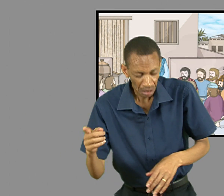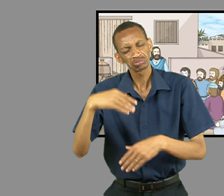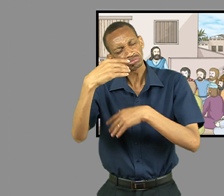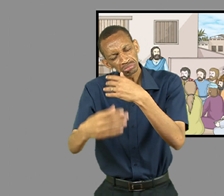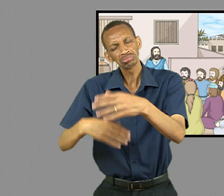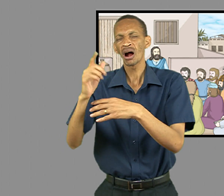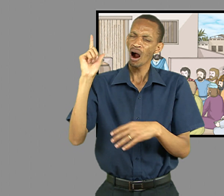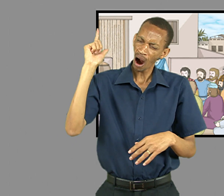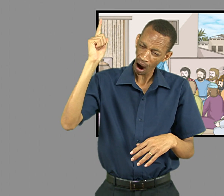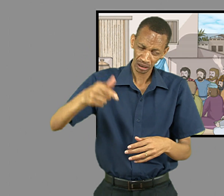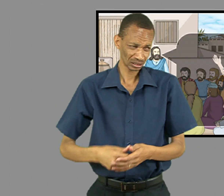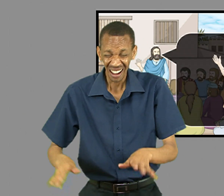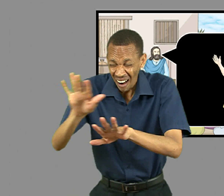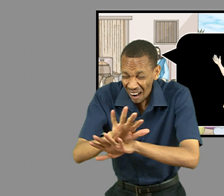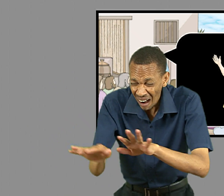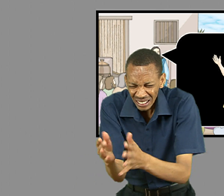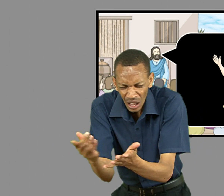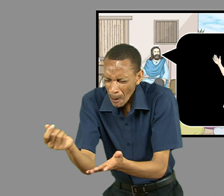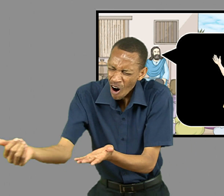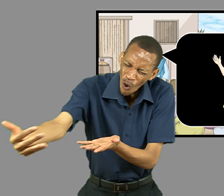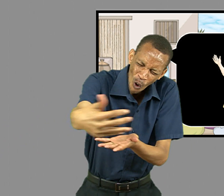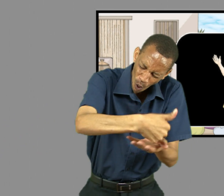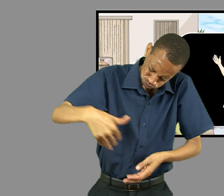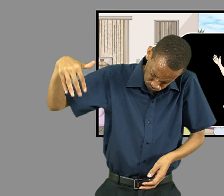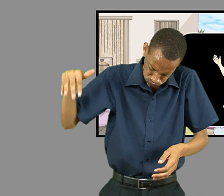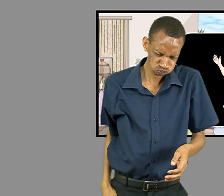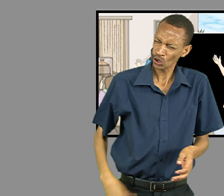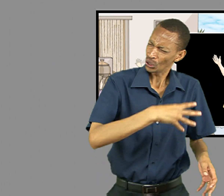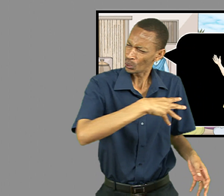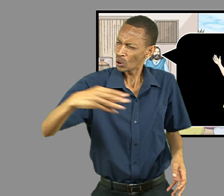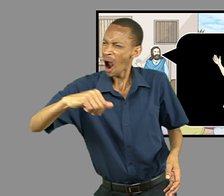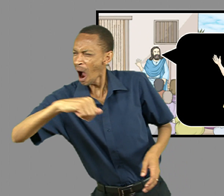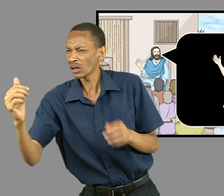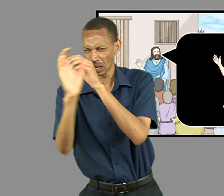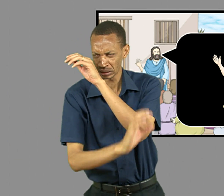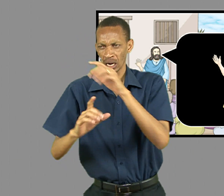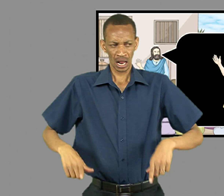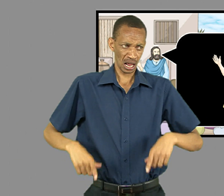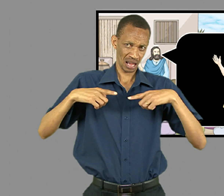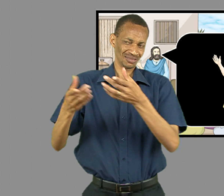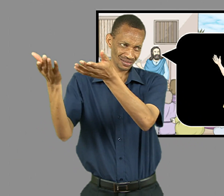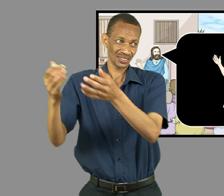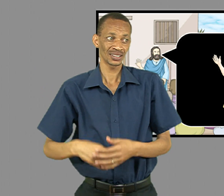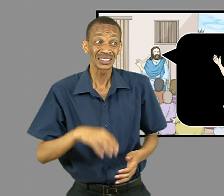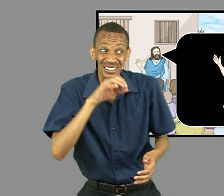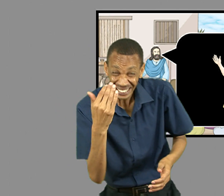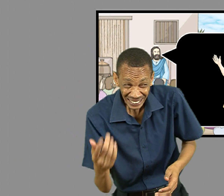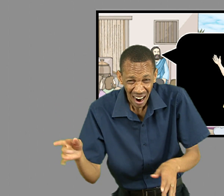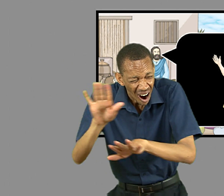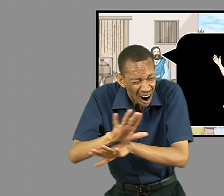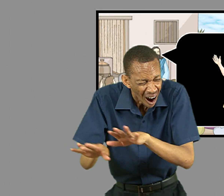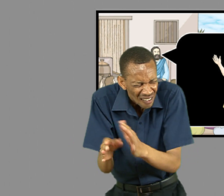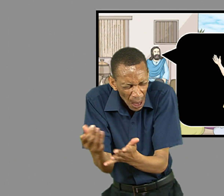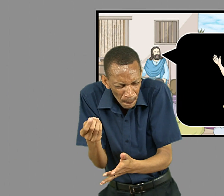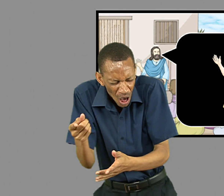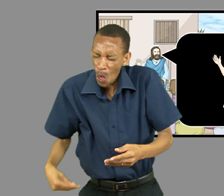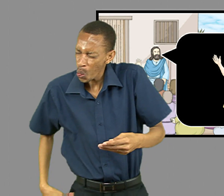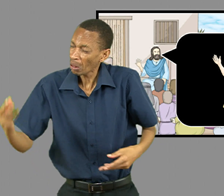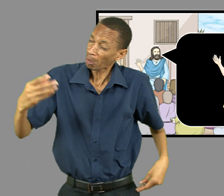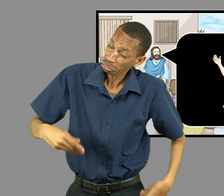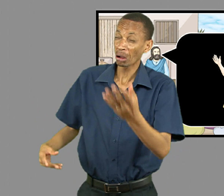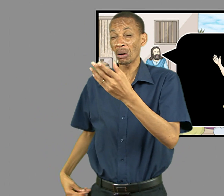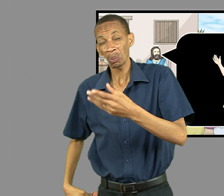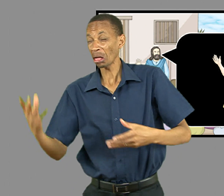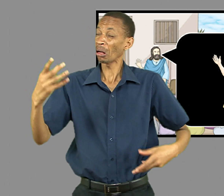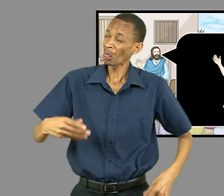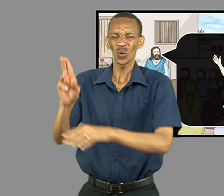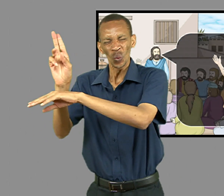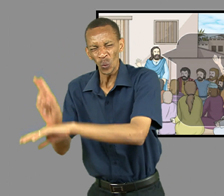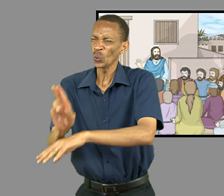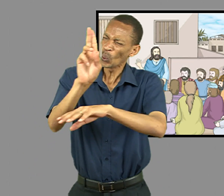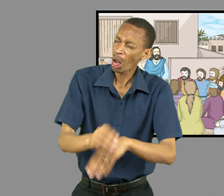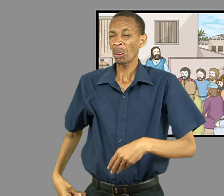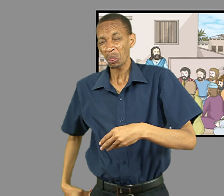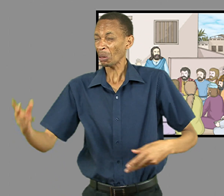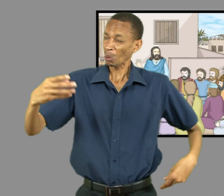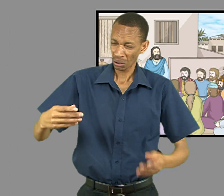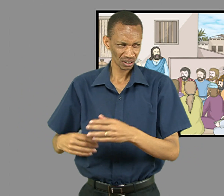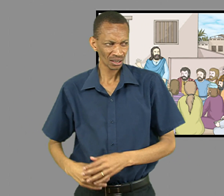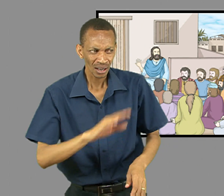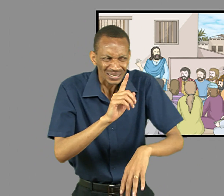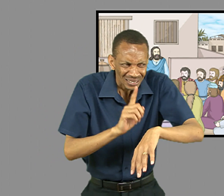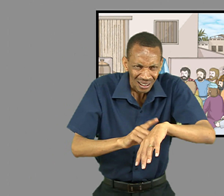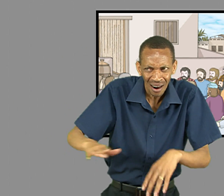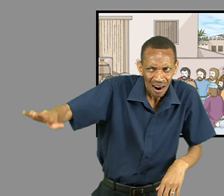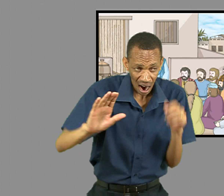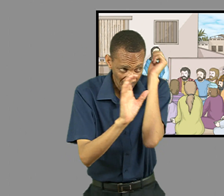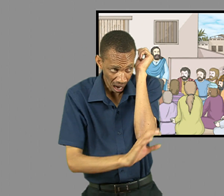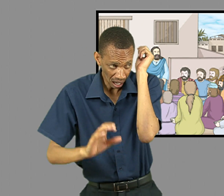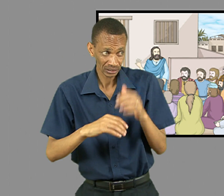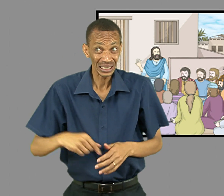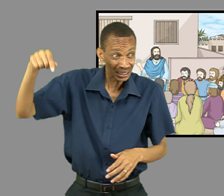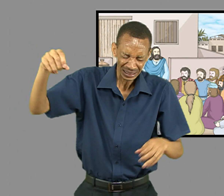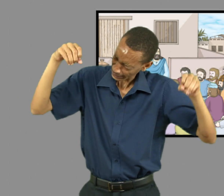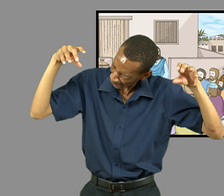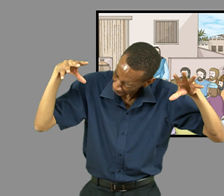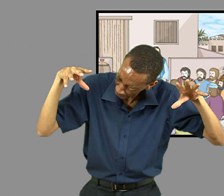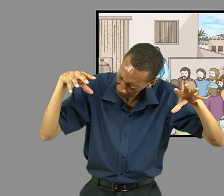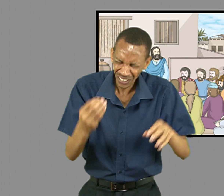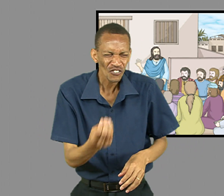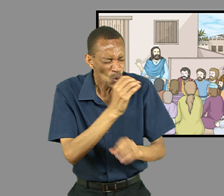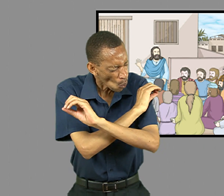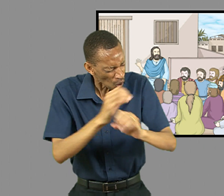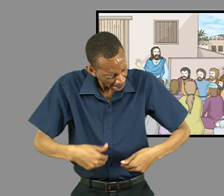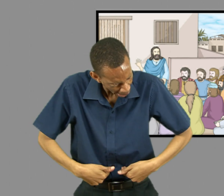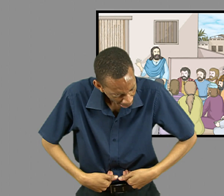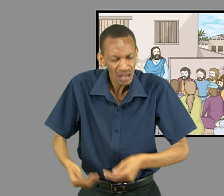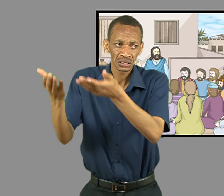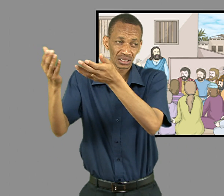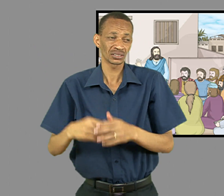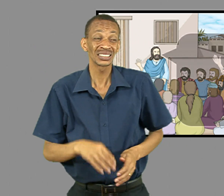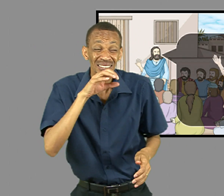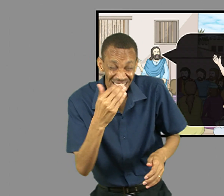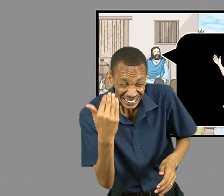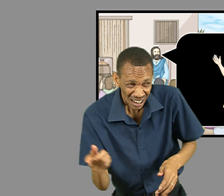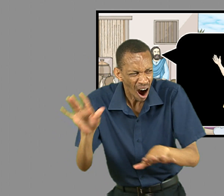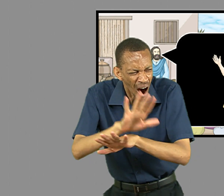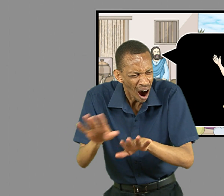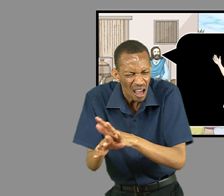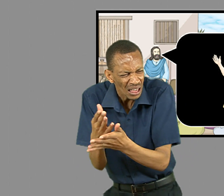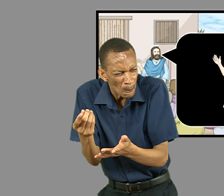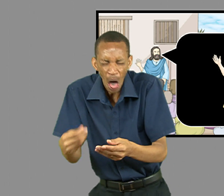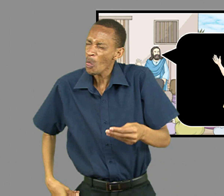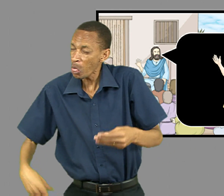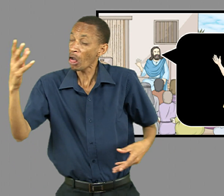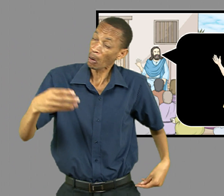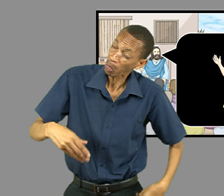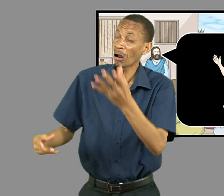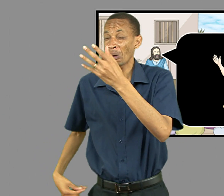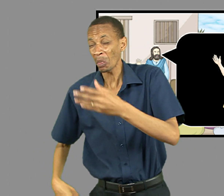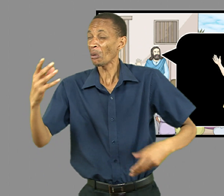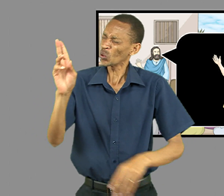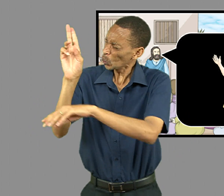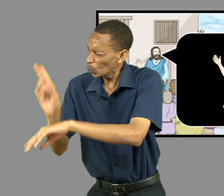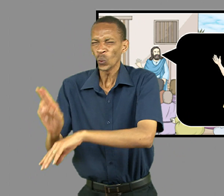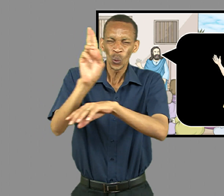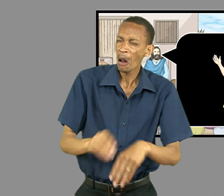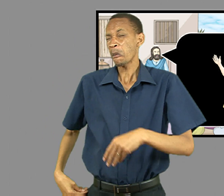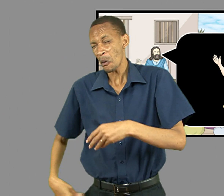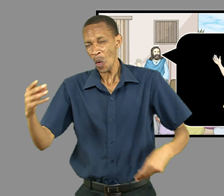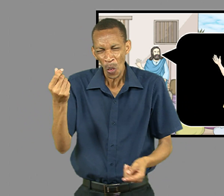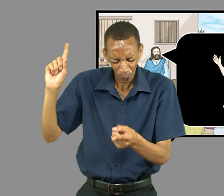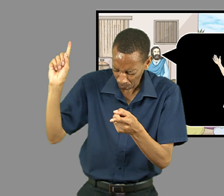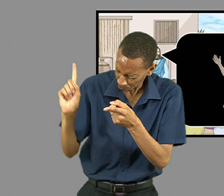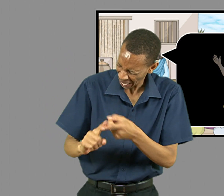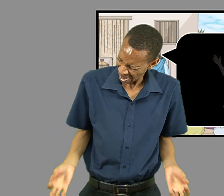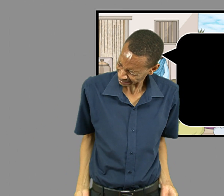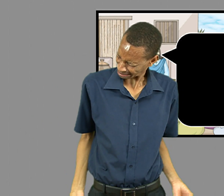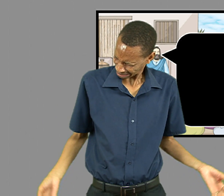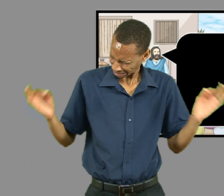After a few days, the younger son got everything together and journeyed to a distant country, where he squandered his wealth in wild living.